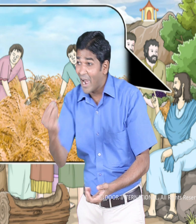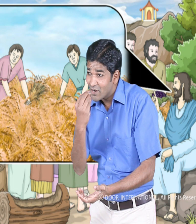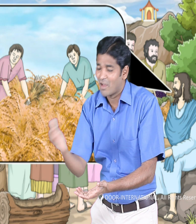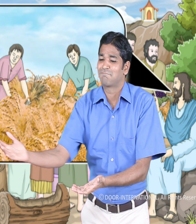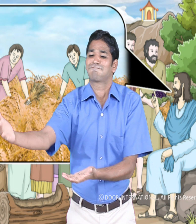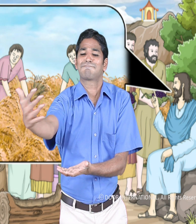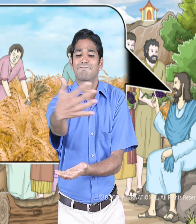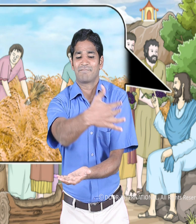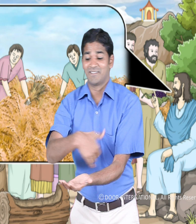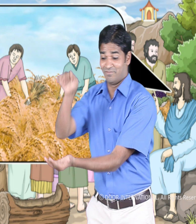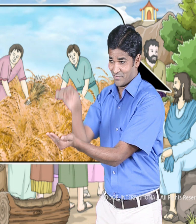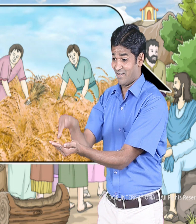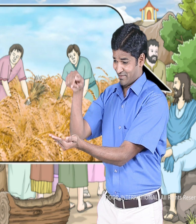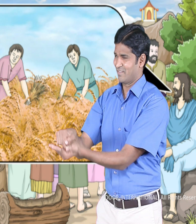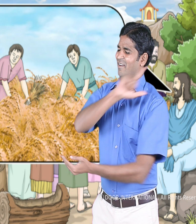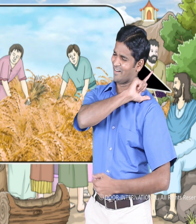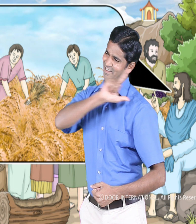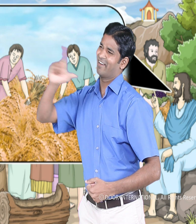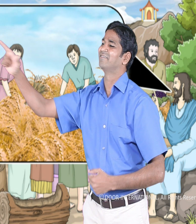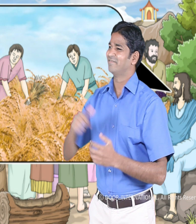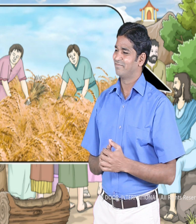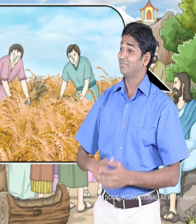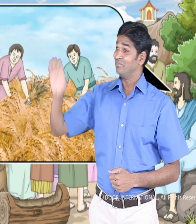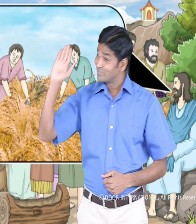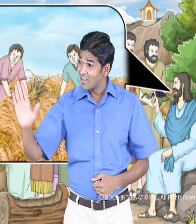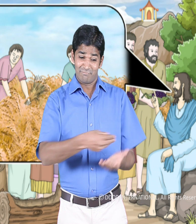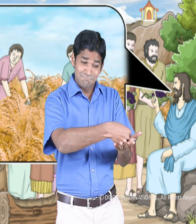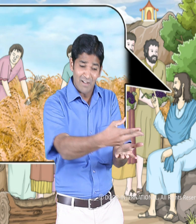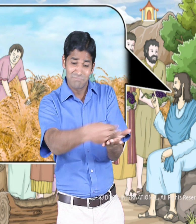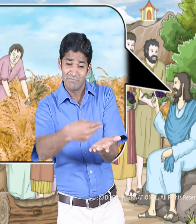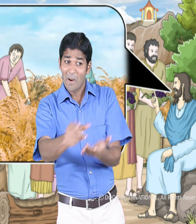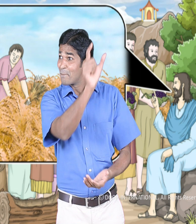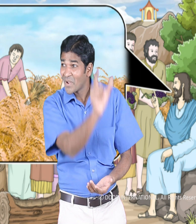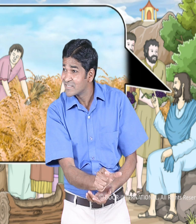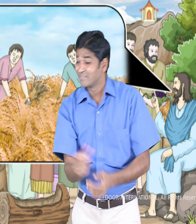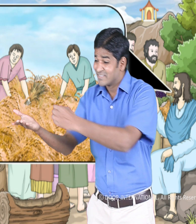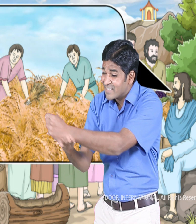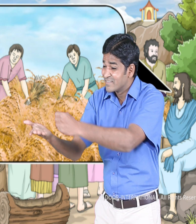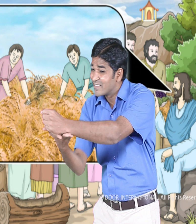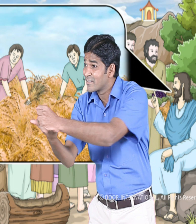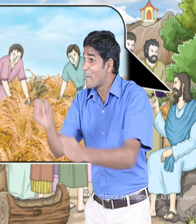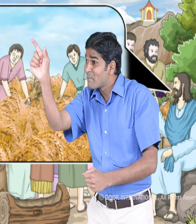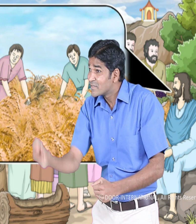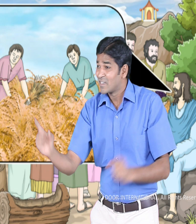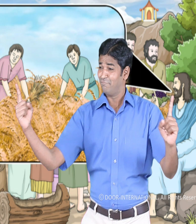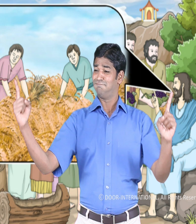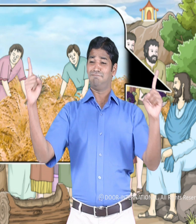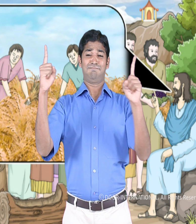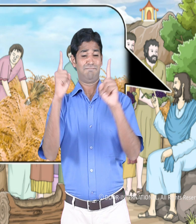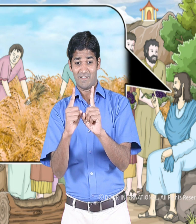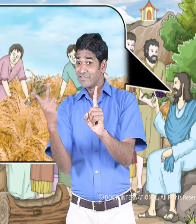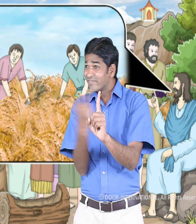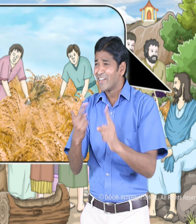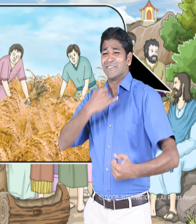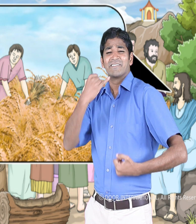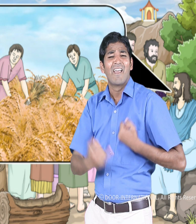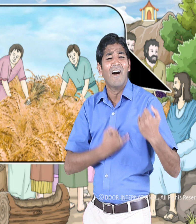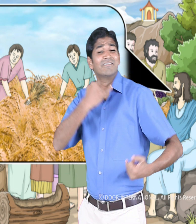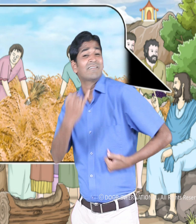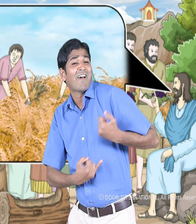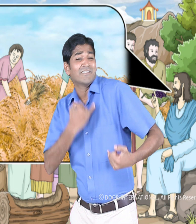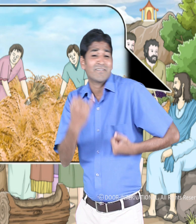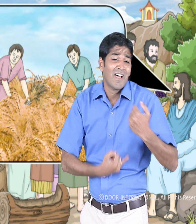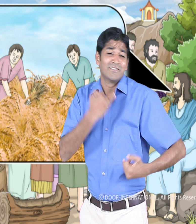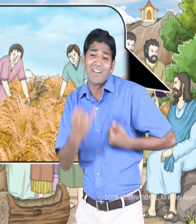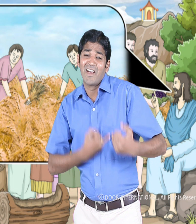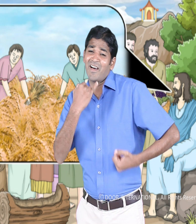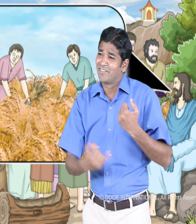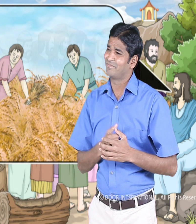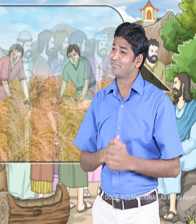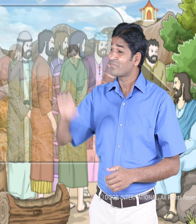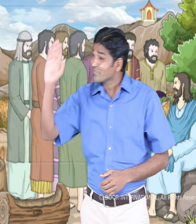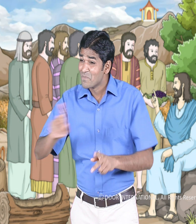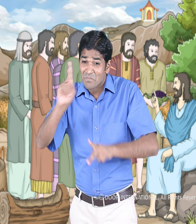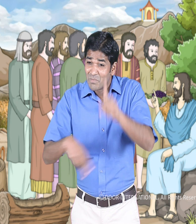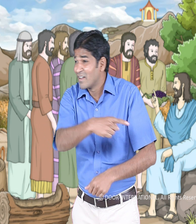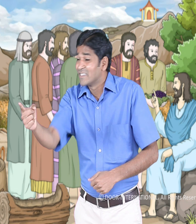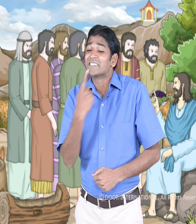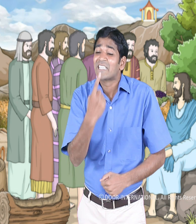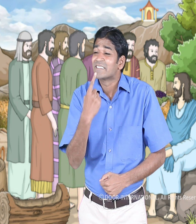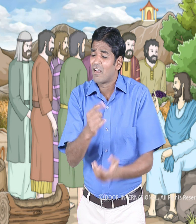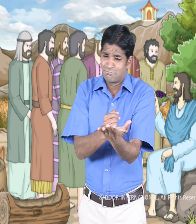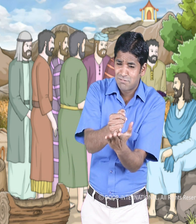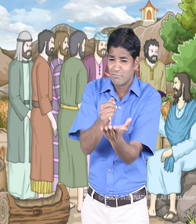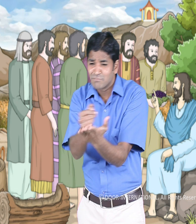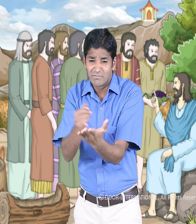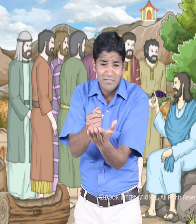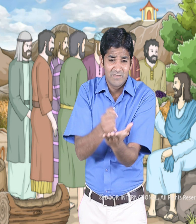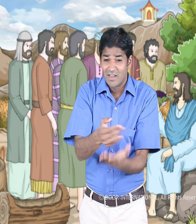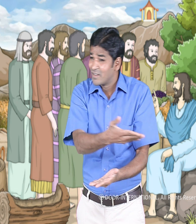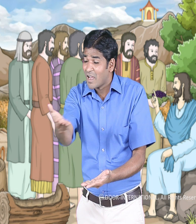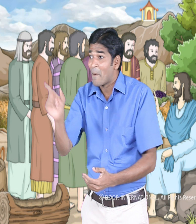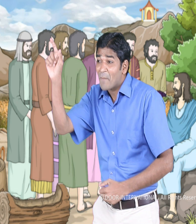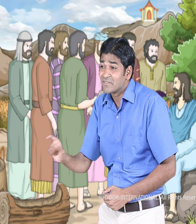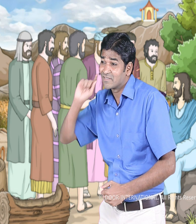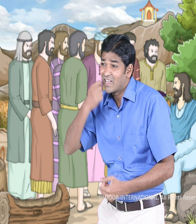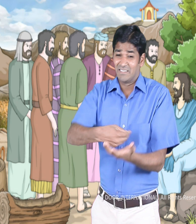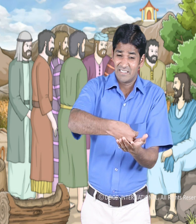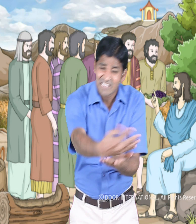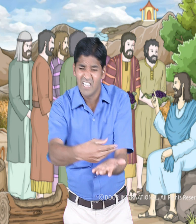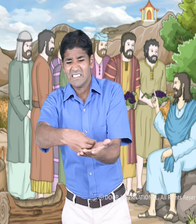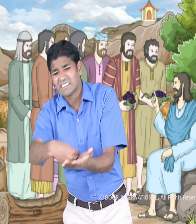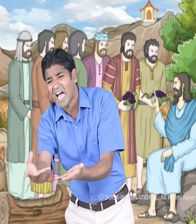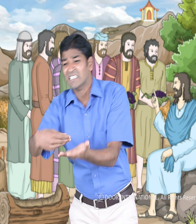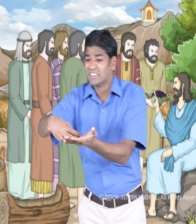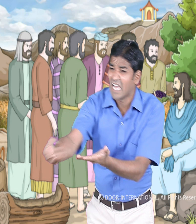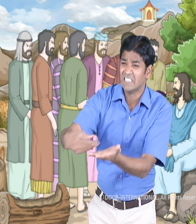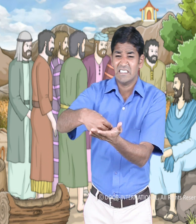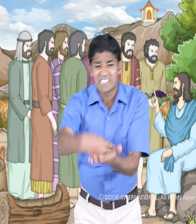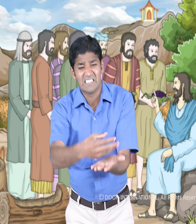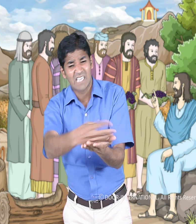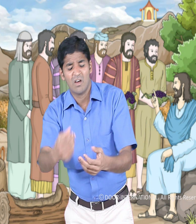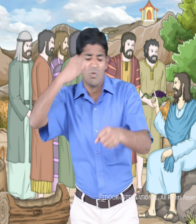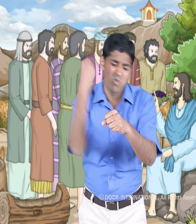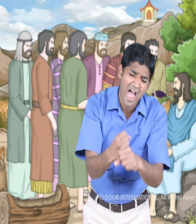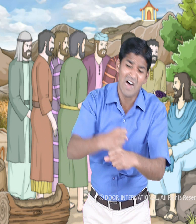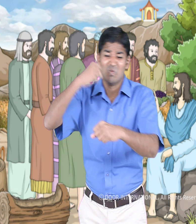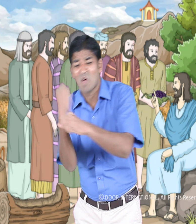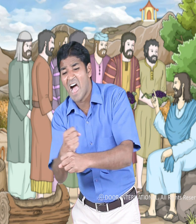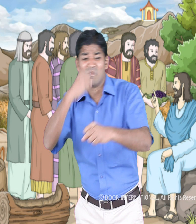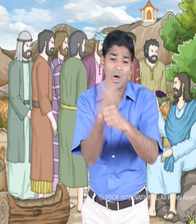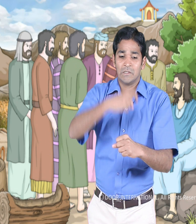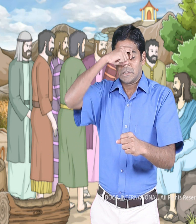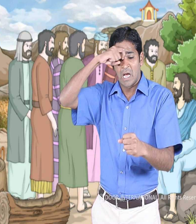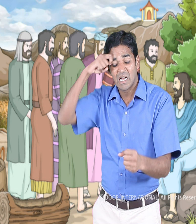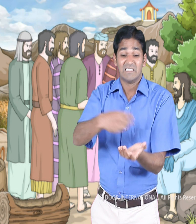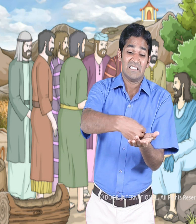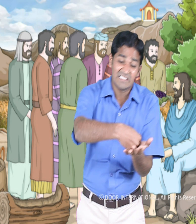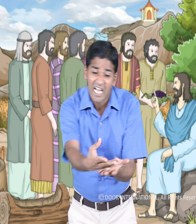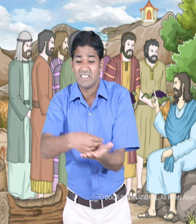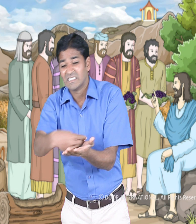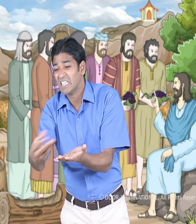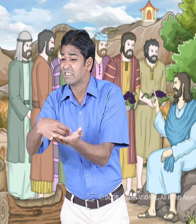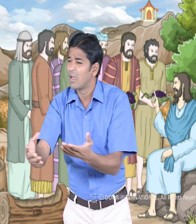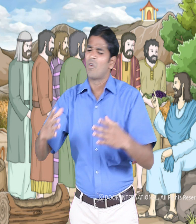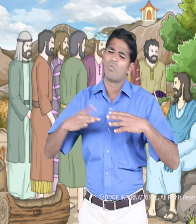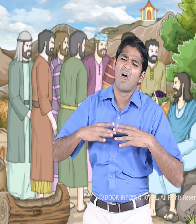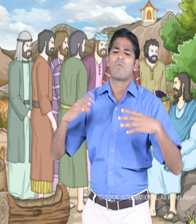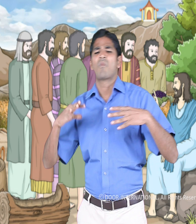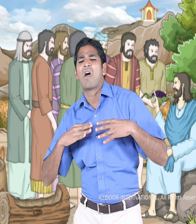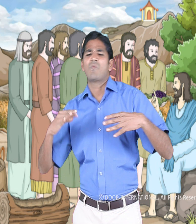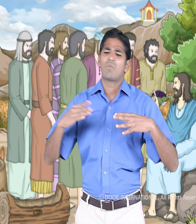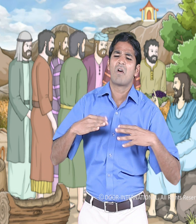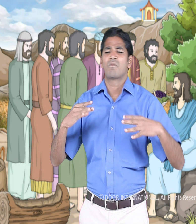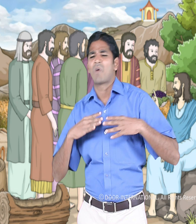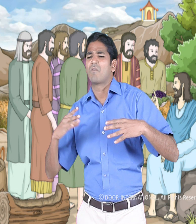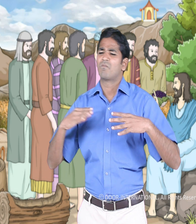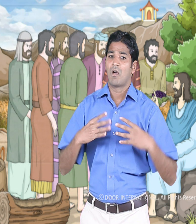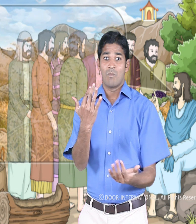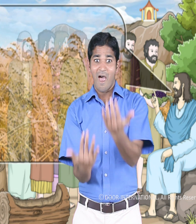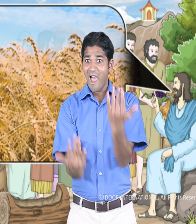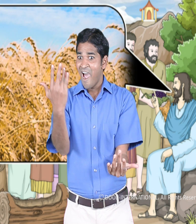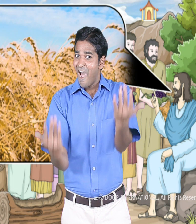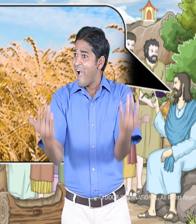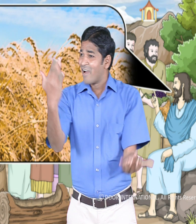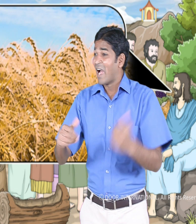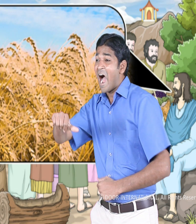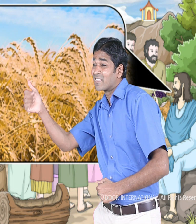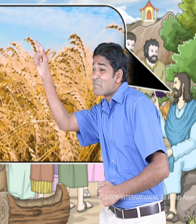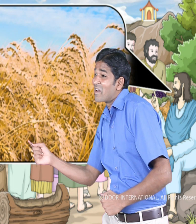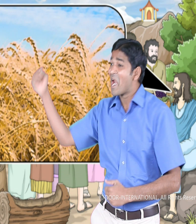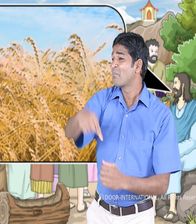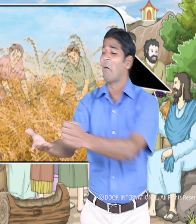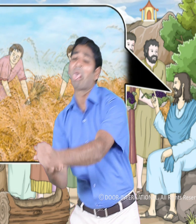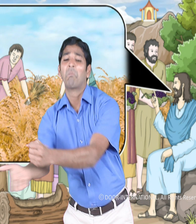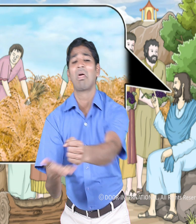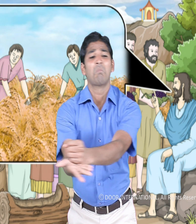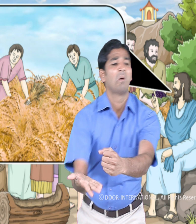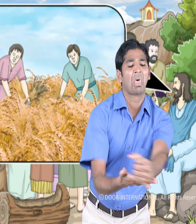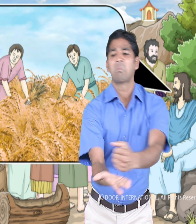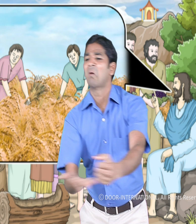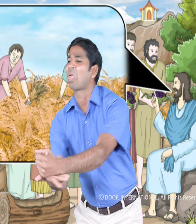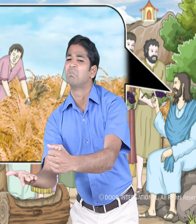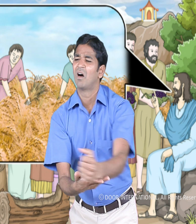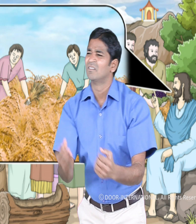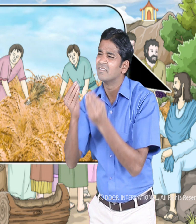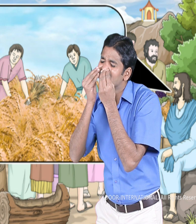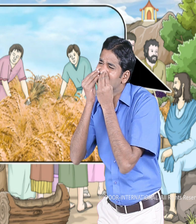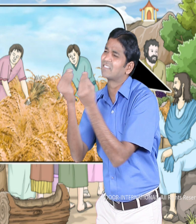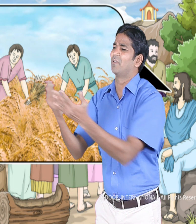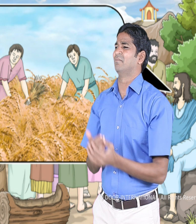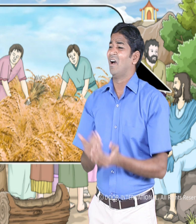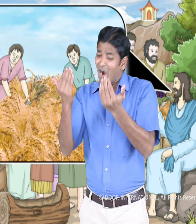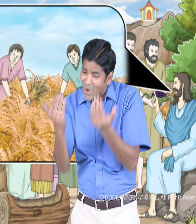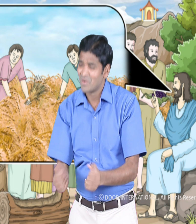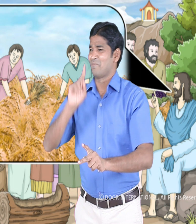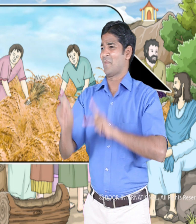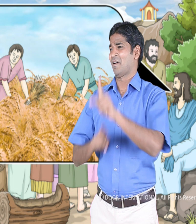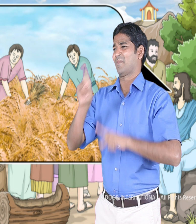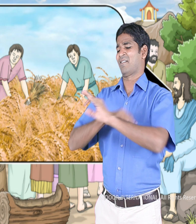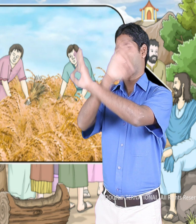Already the reaper draws his wages and gathers a crop for eternal life, so that the sower and the reaper may rejoice together. For in this case the saying ‘One sows and another reaps’ is true.